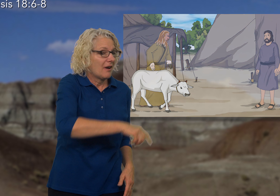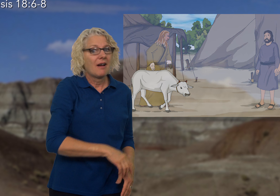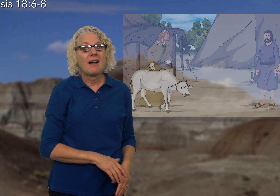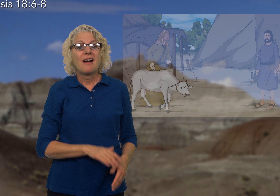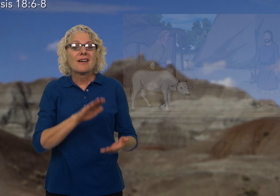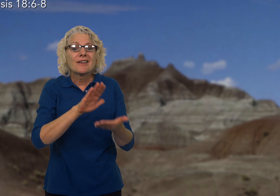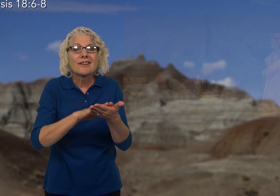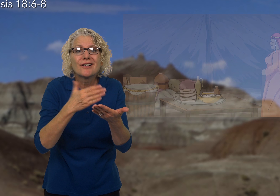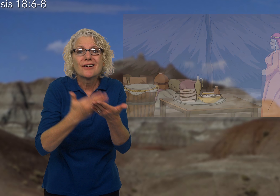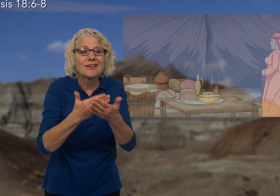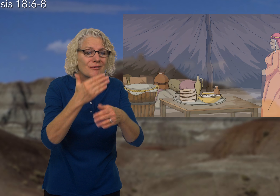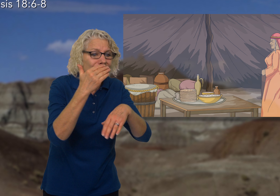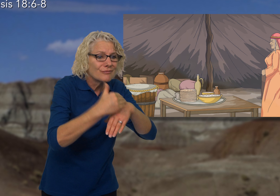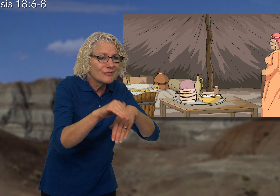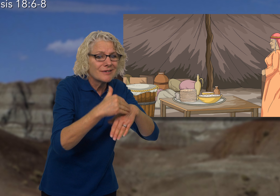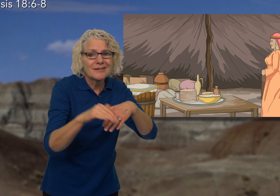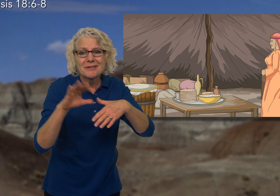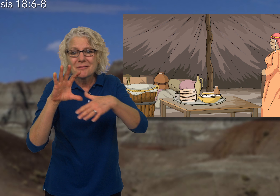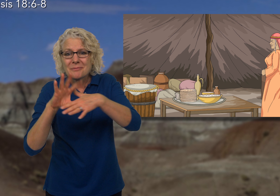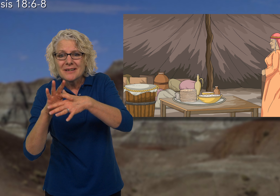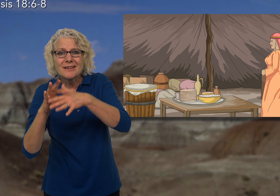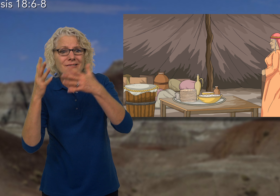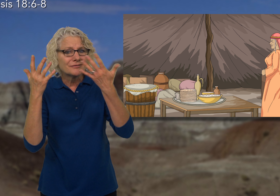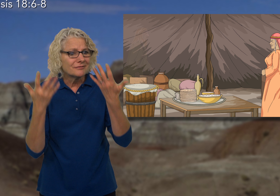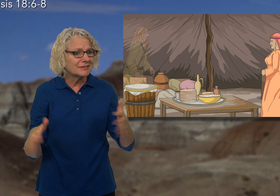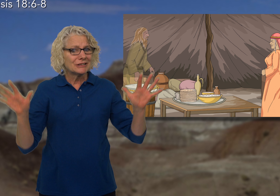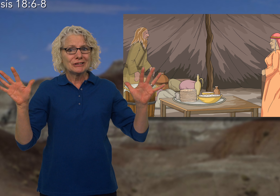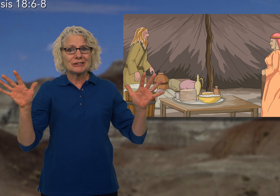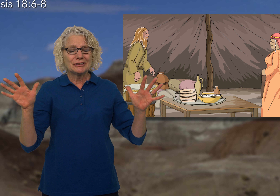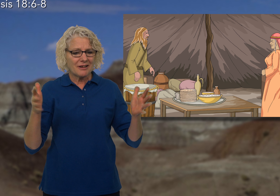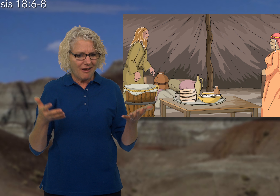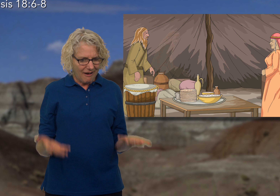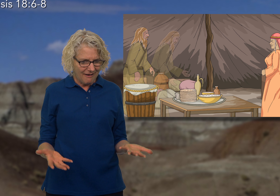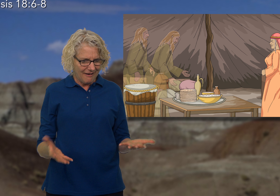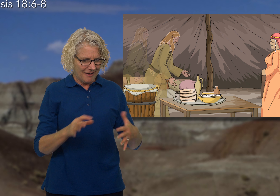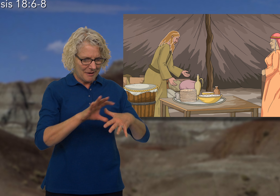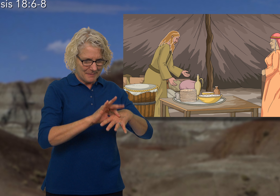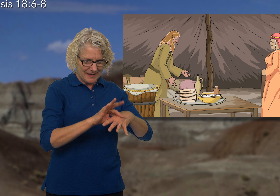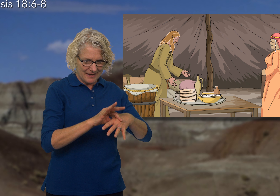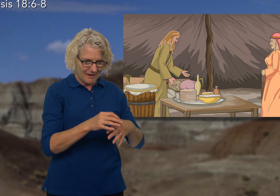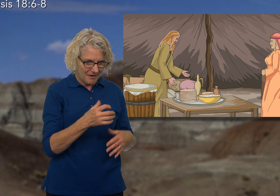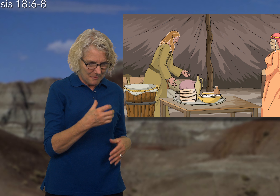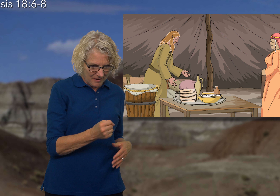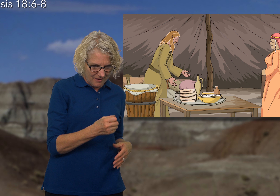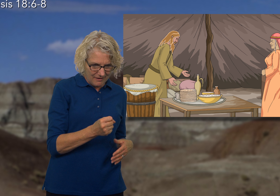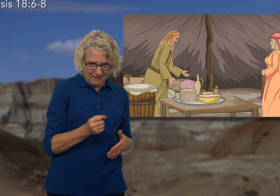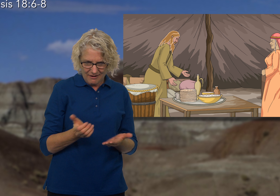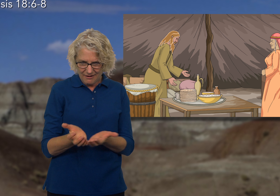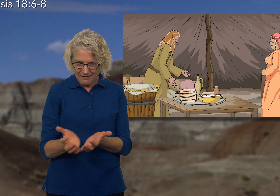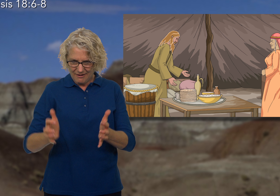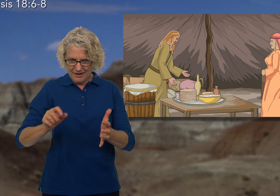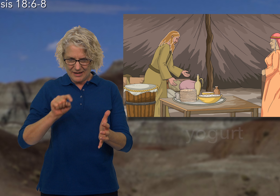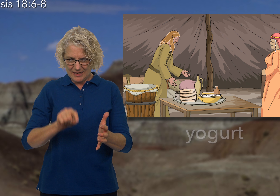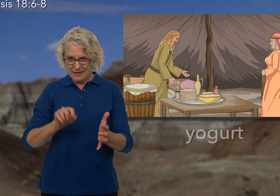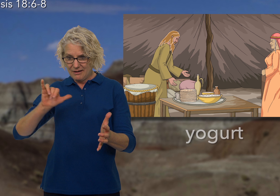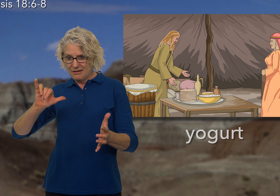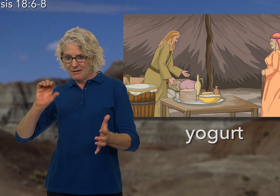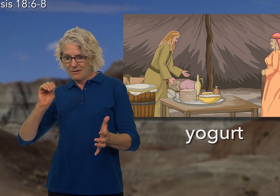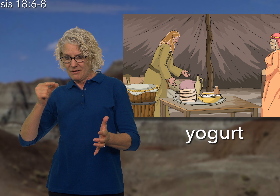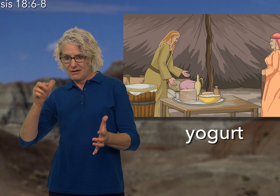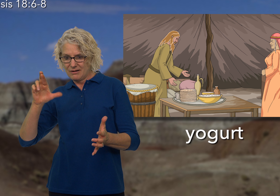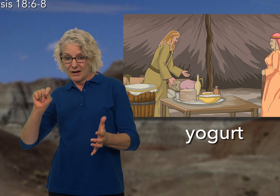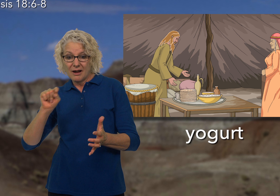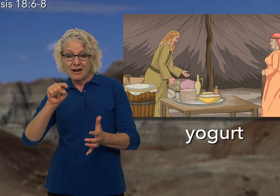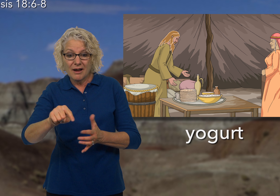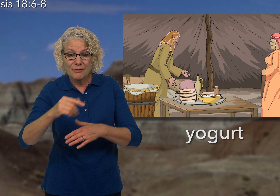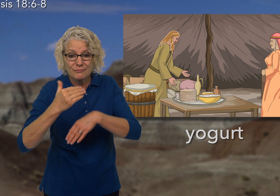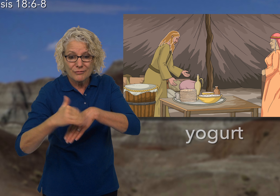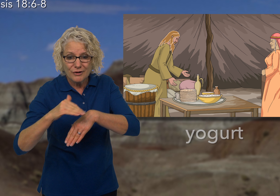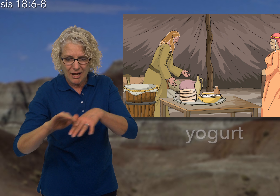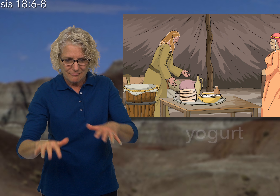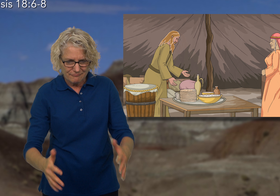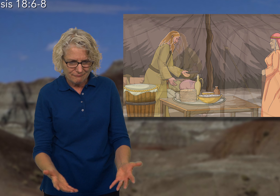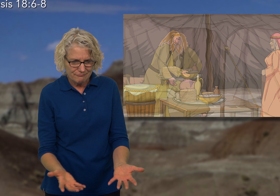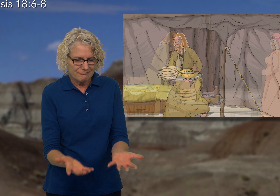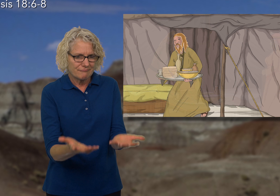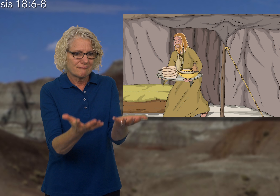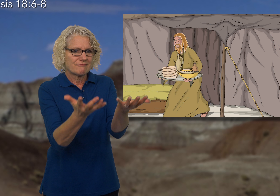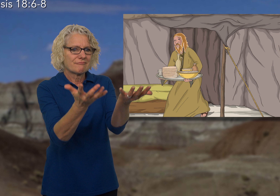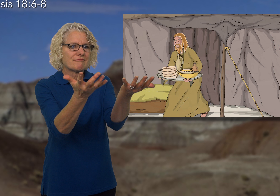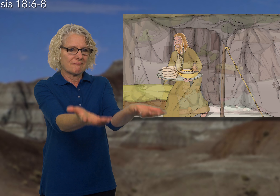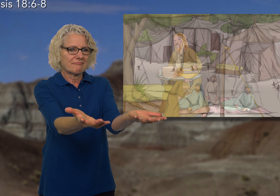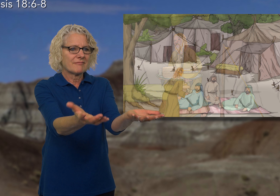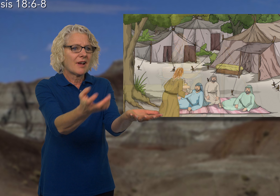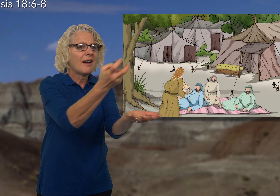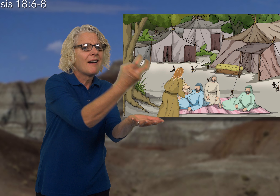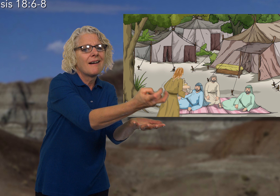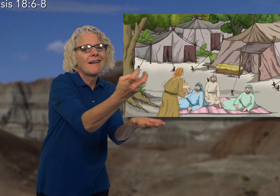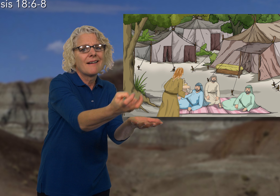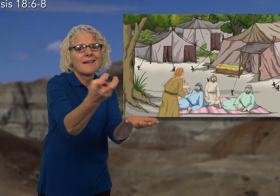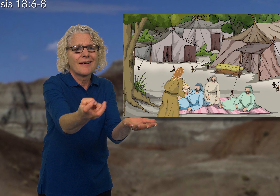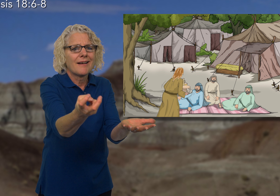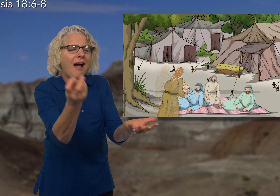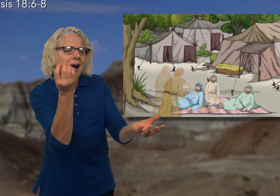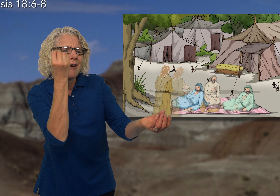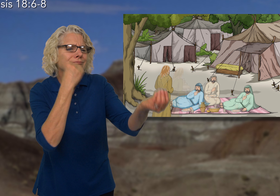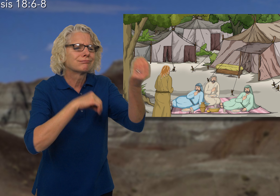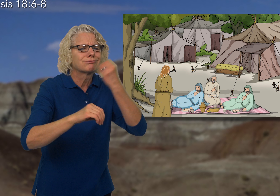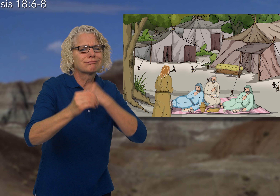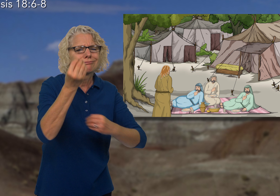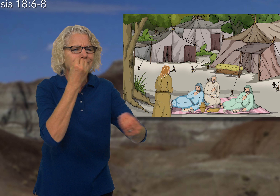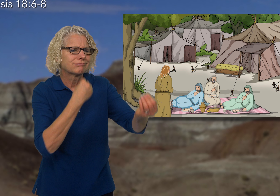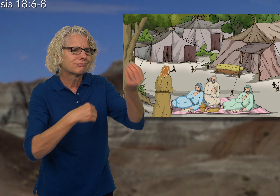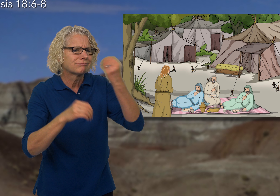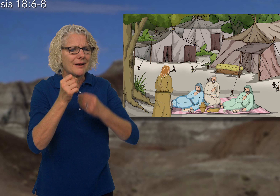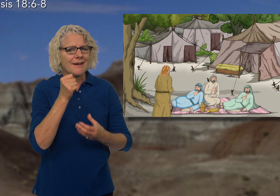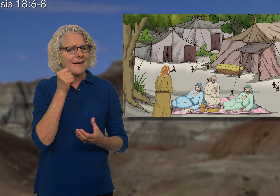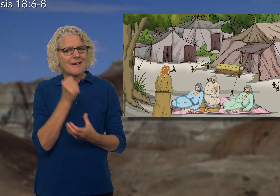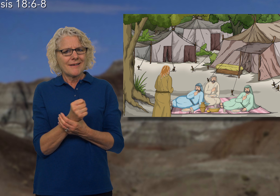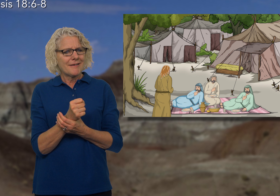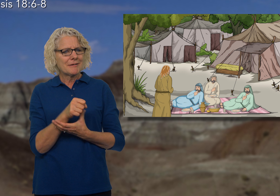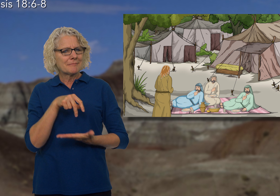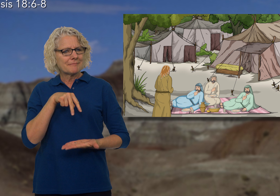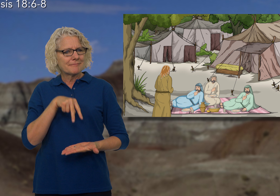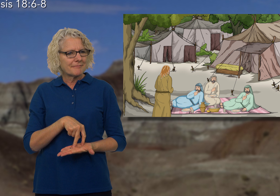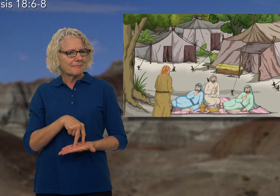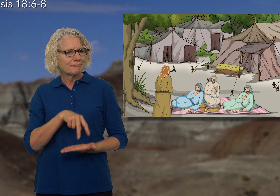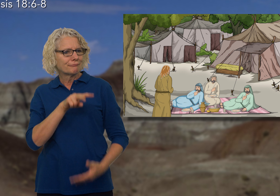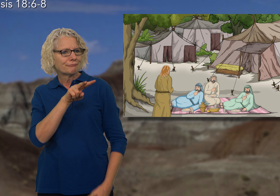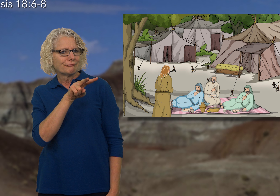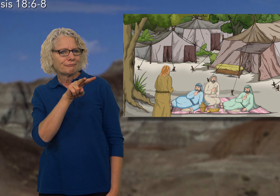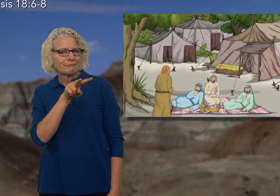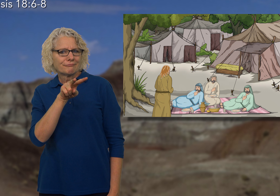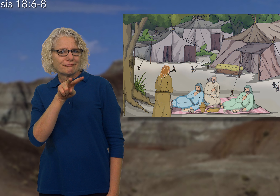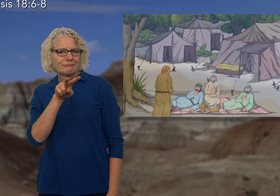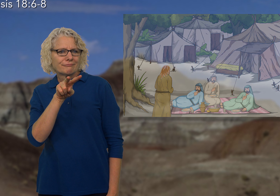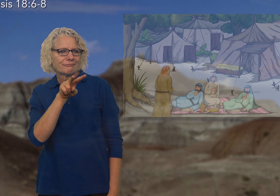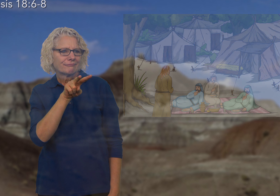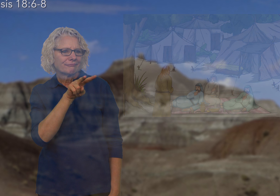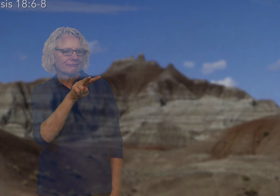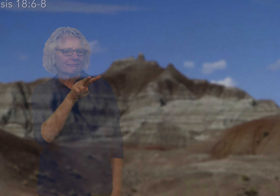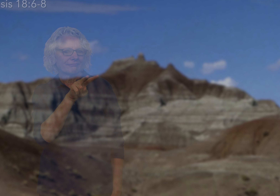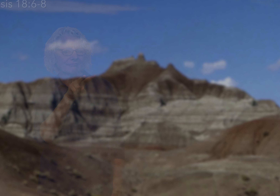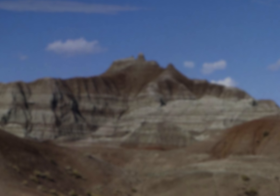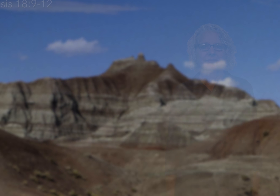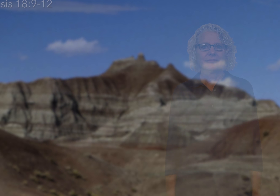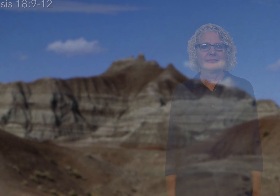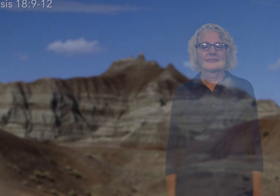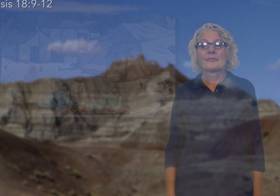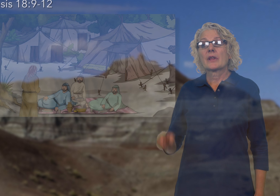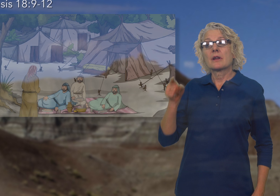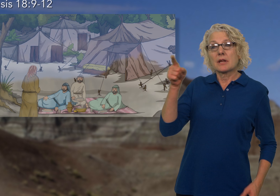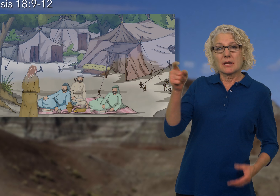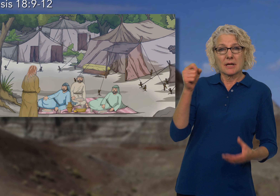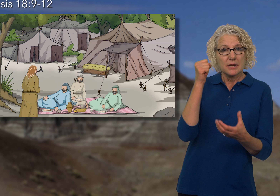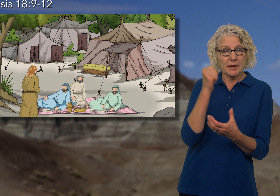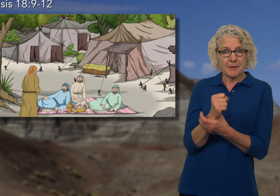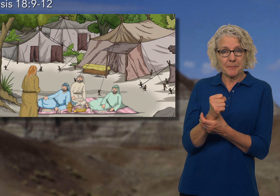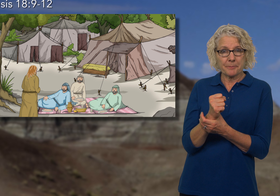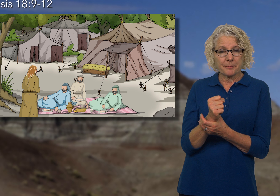Then Abraham brought curds and milk and the calf that had been prepared, and he set them before the men and stood by them under the tree as they ate.